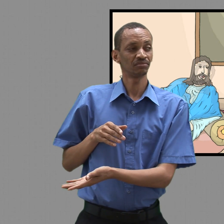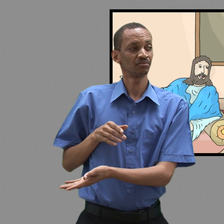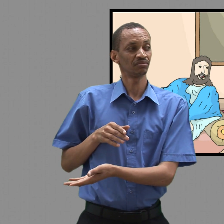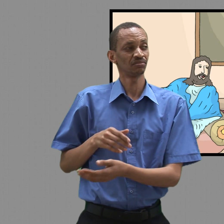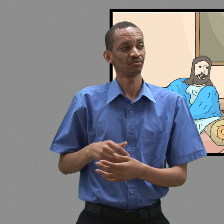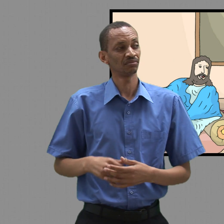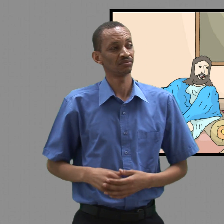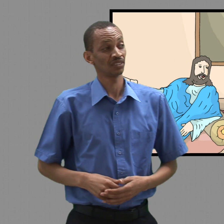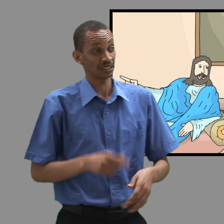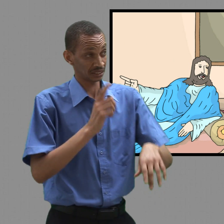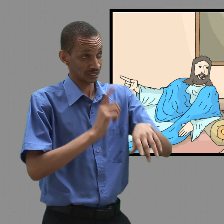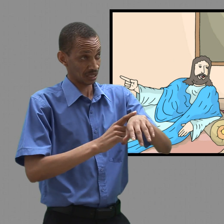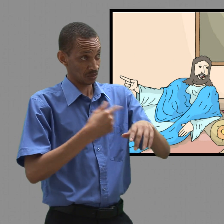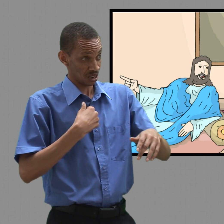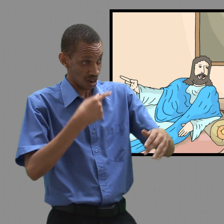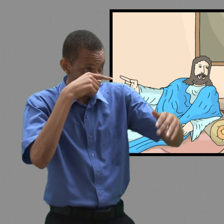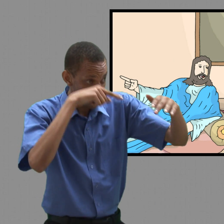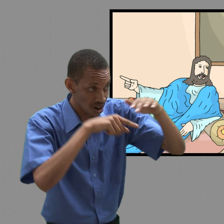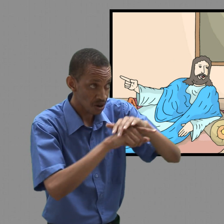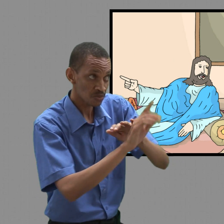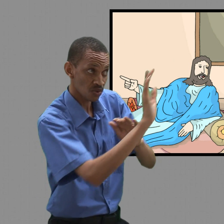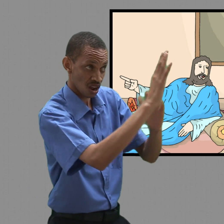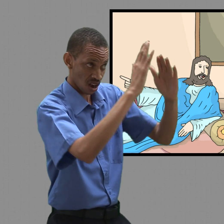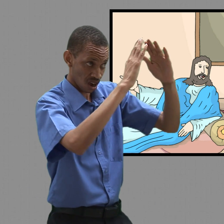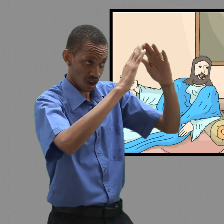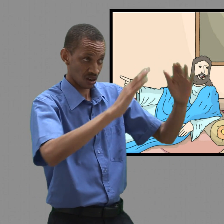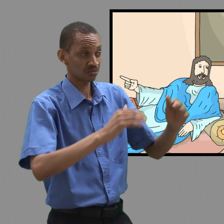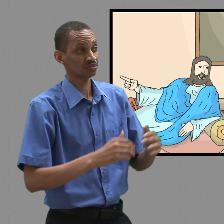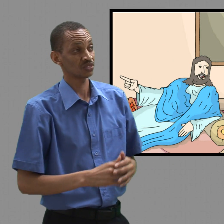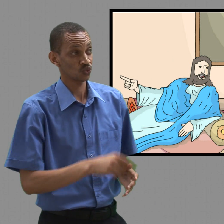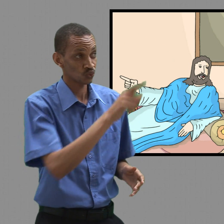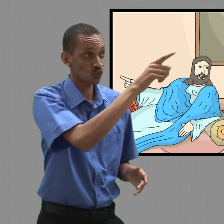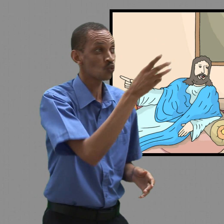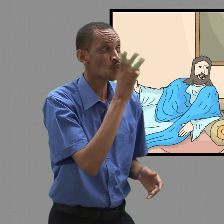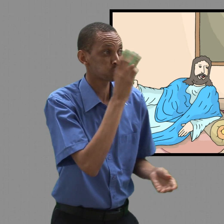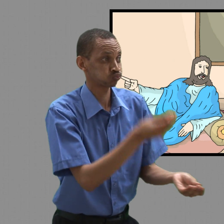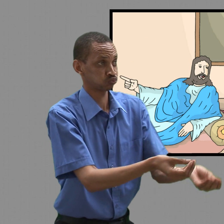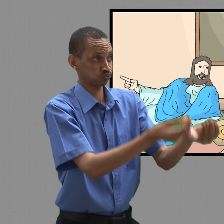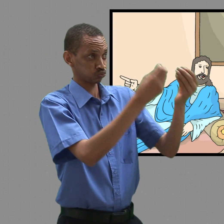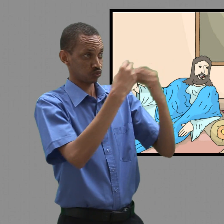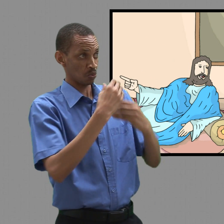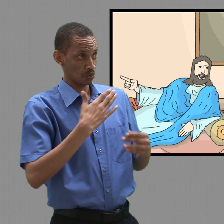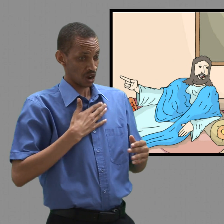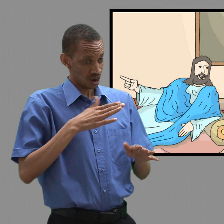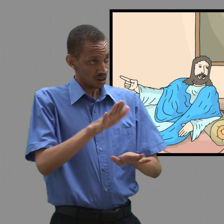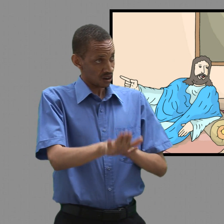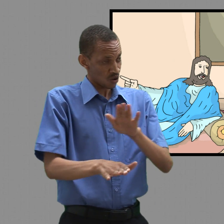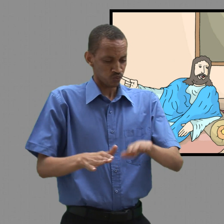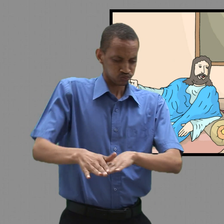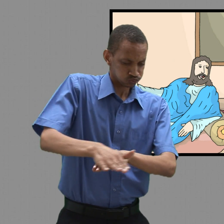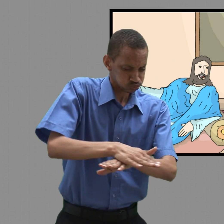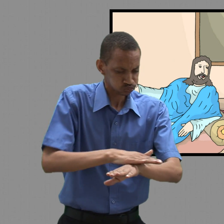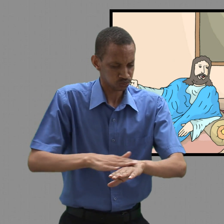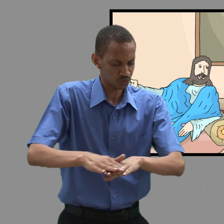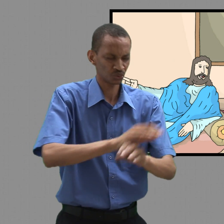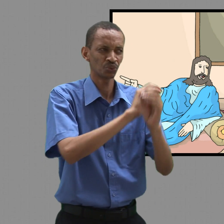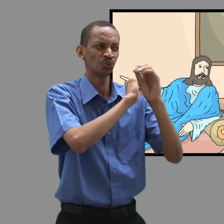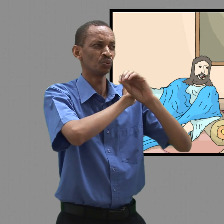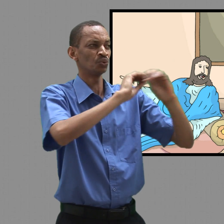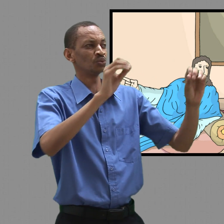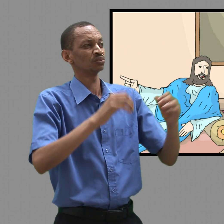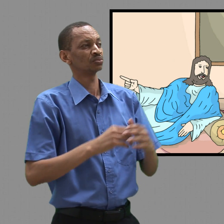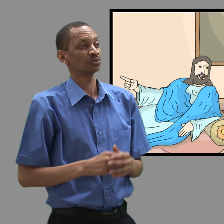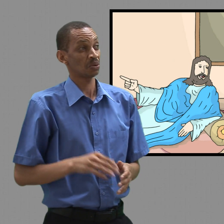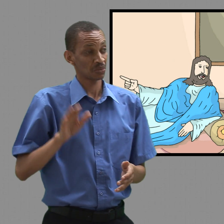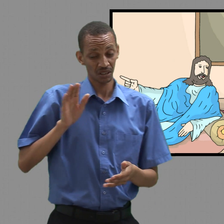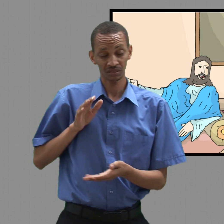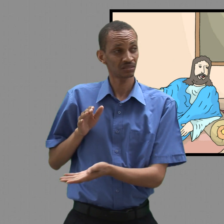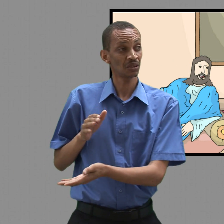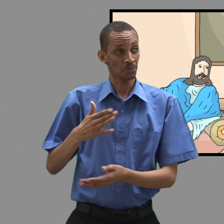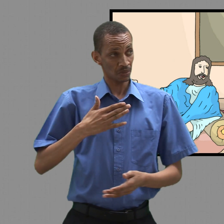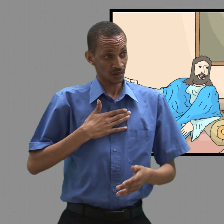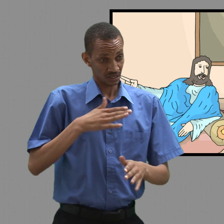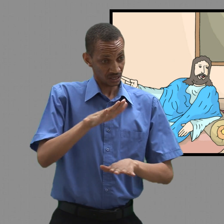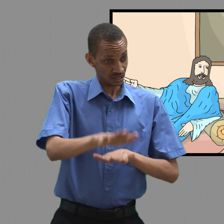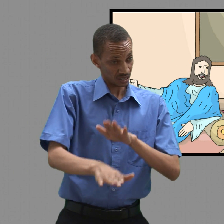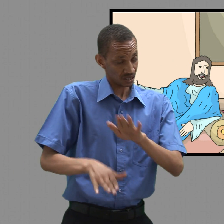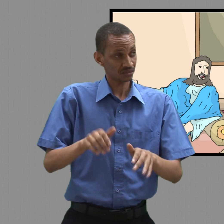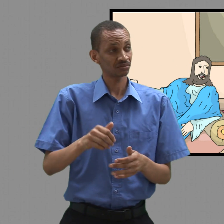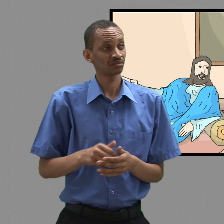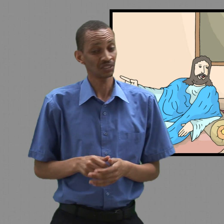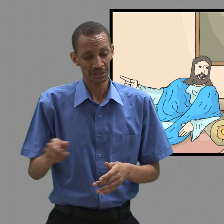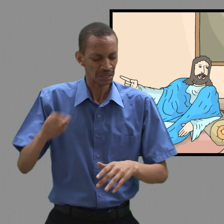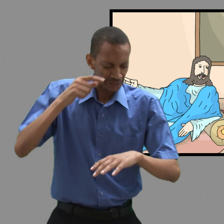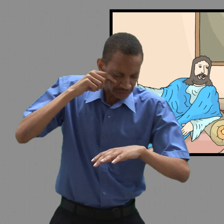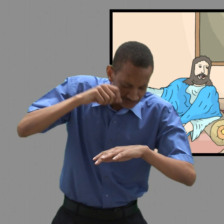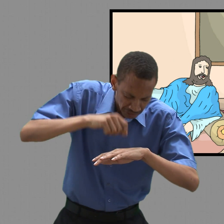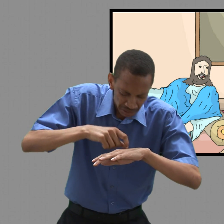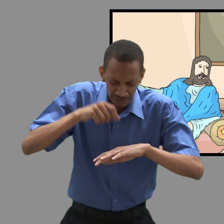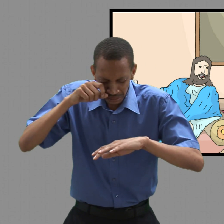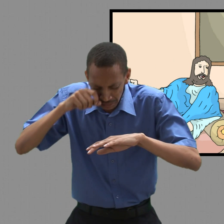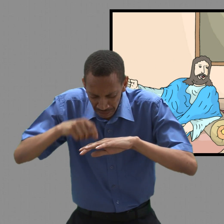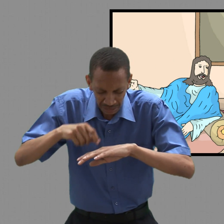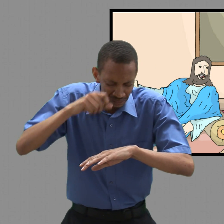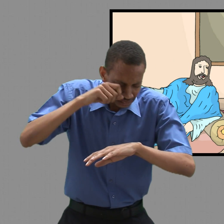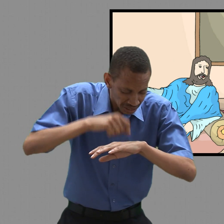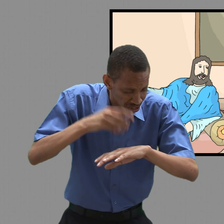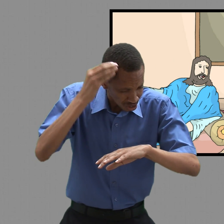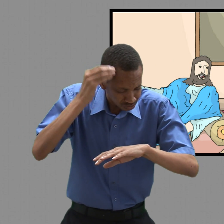And turning toward the woman, He said to Simon, “Do you see this woman?